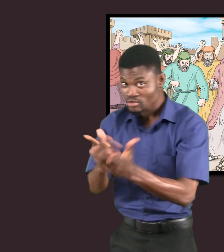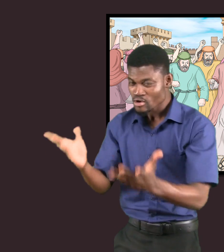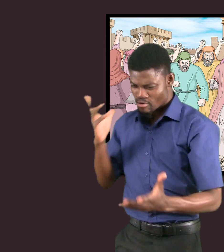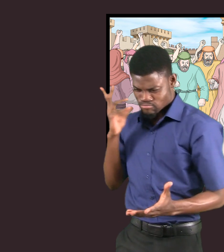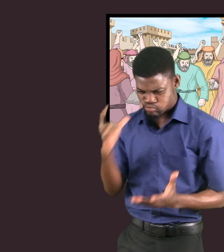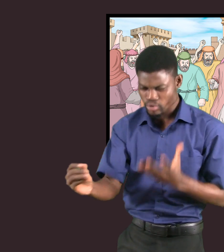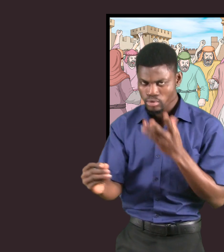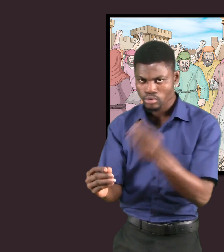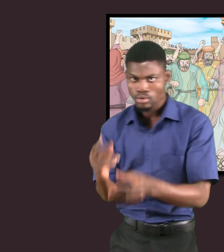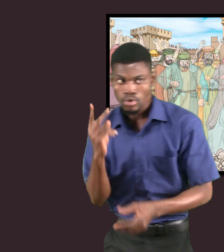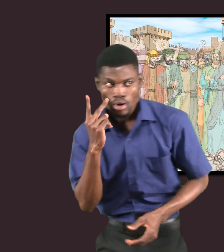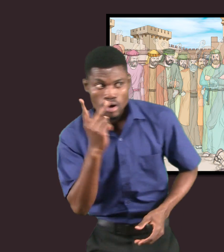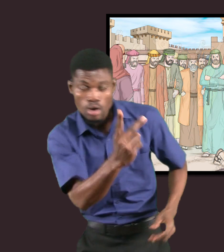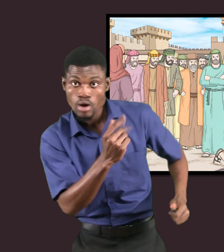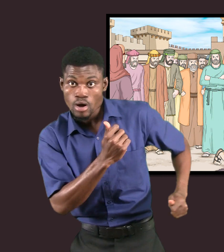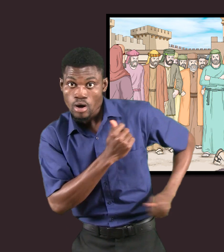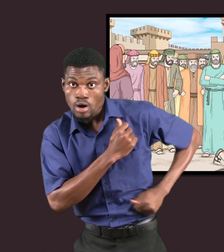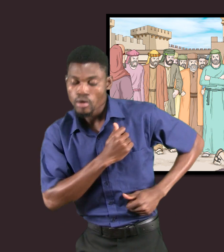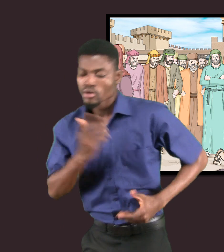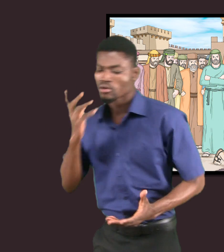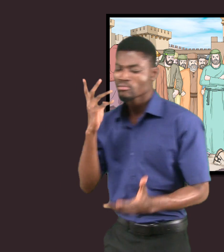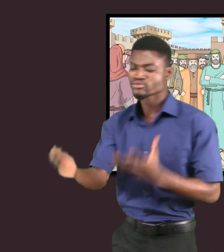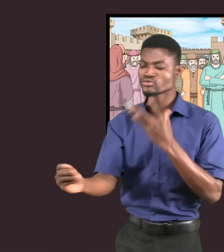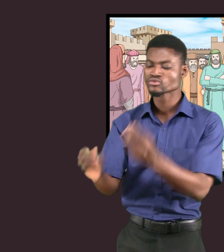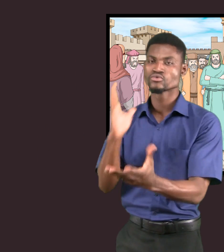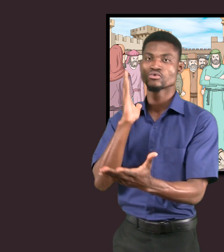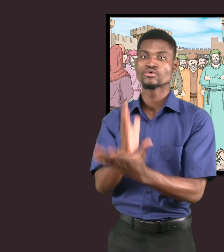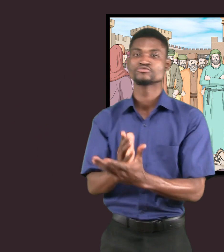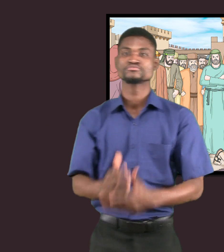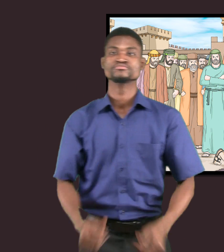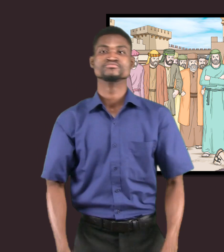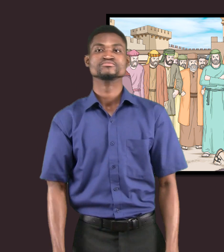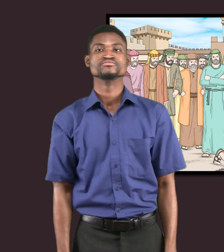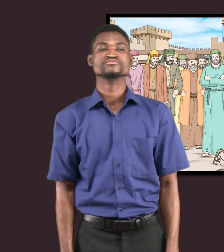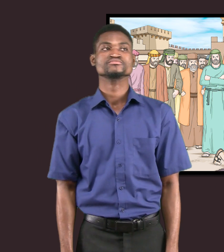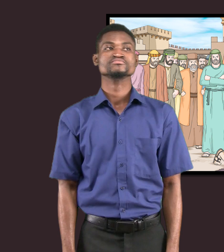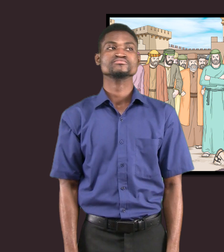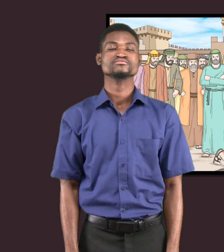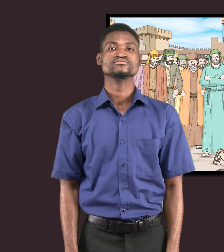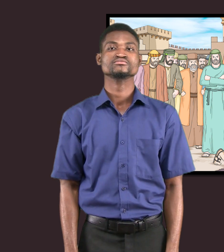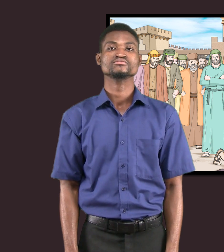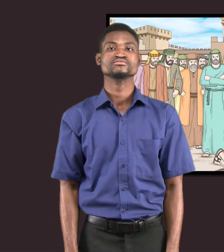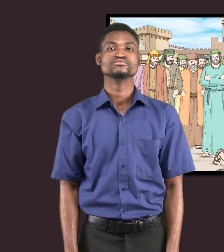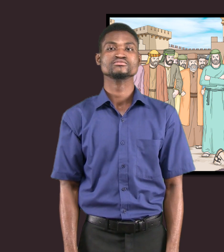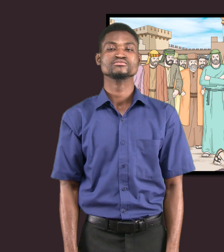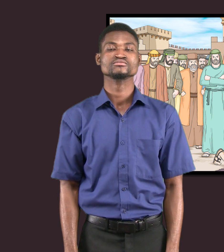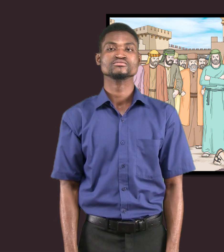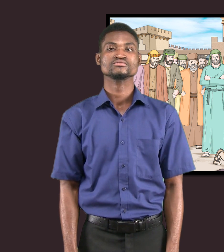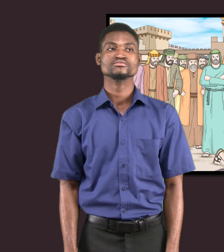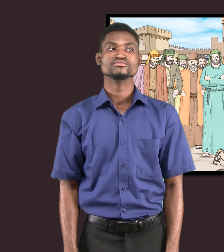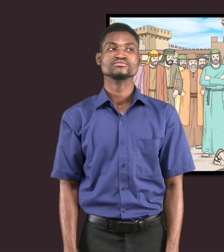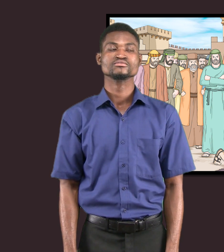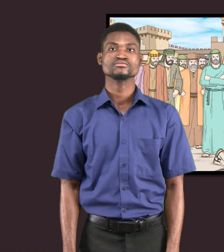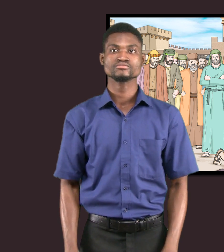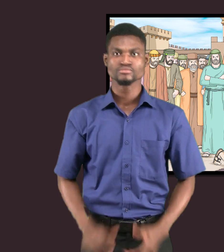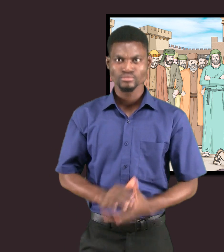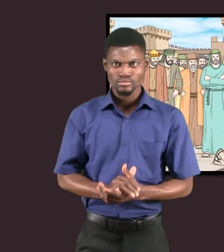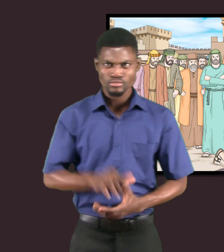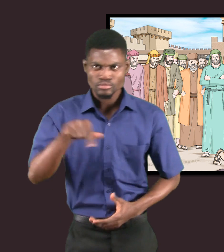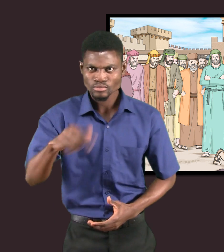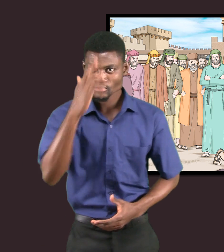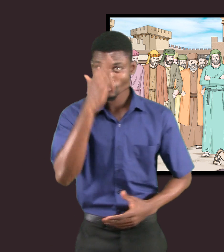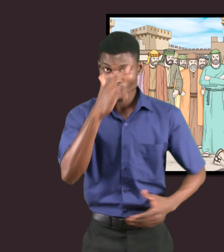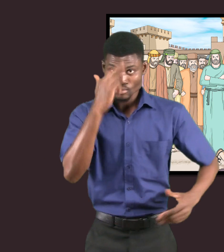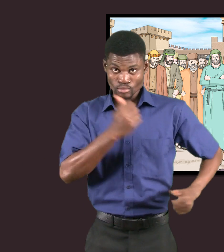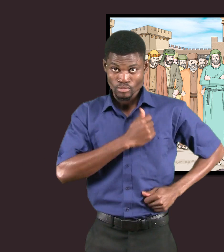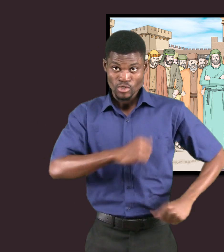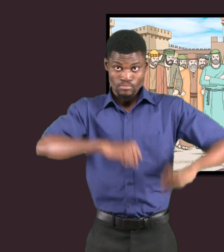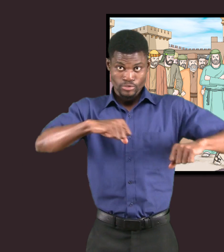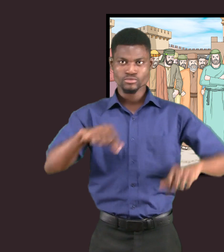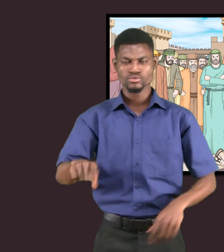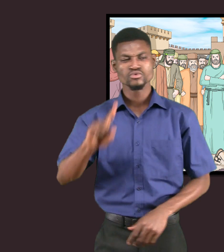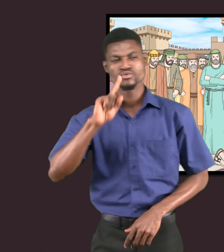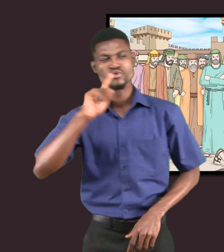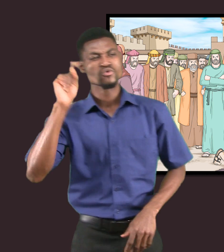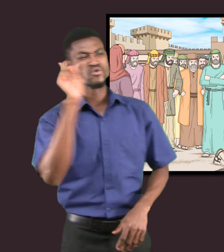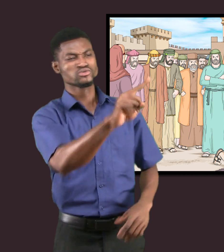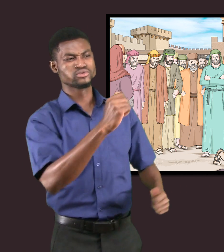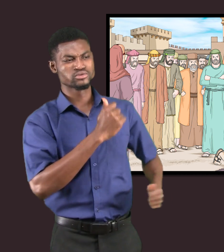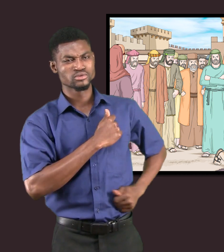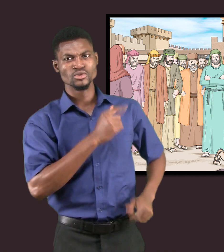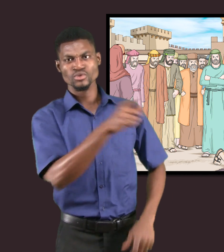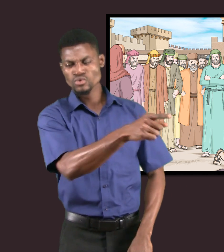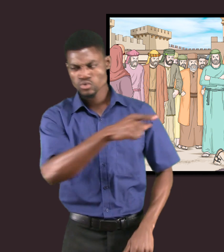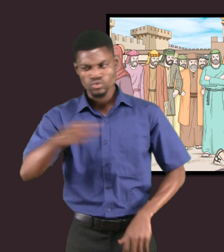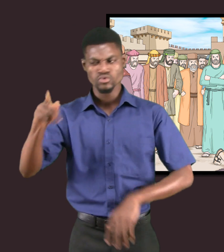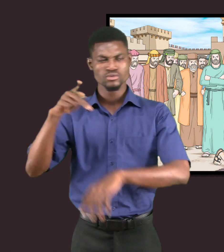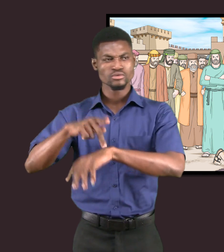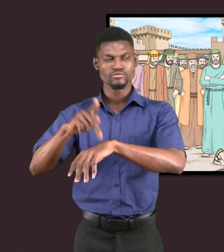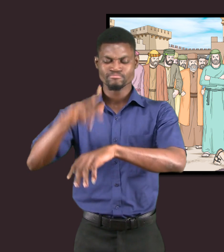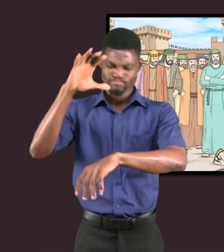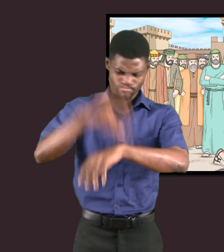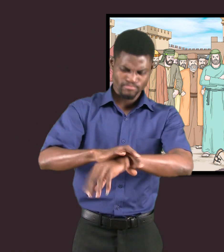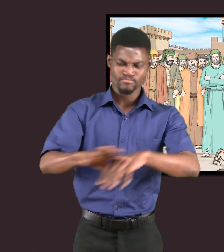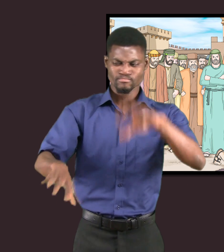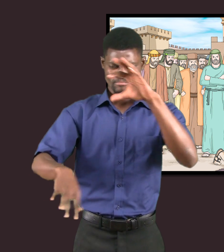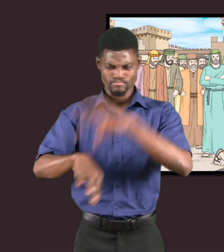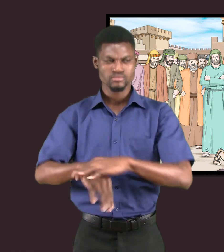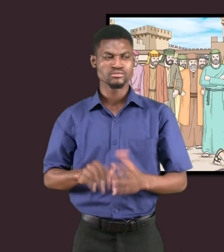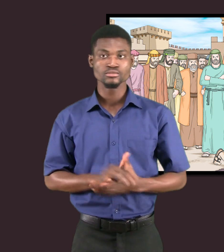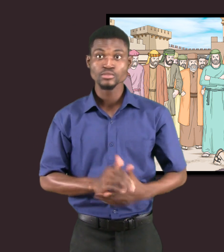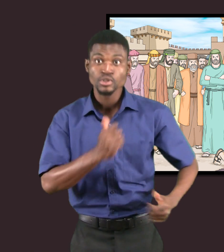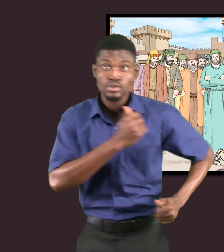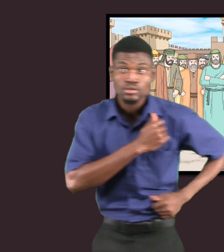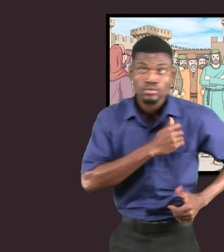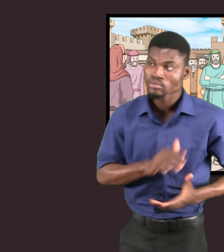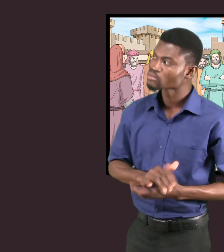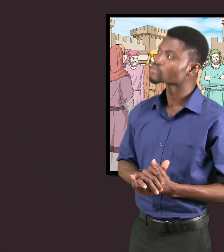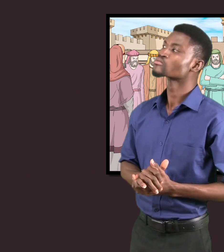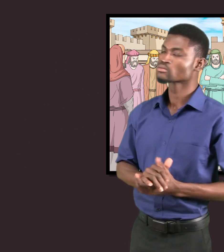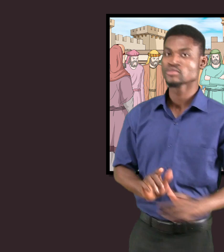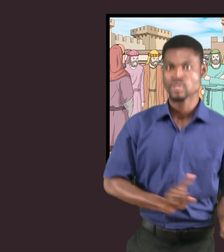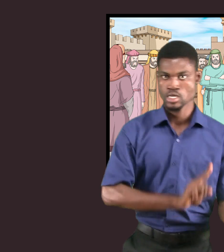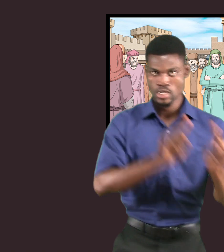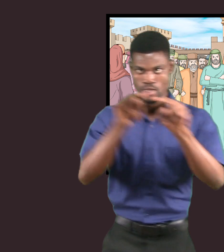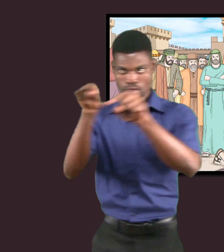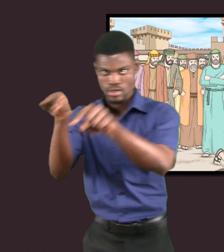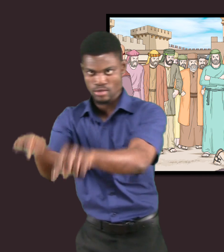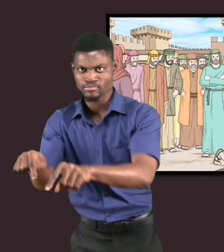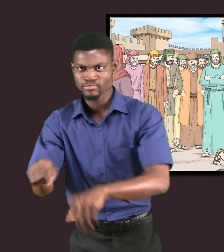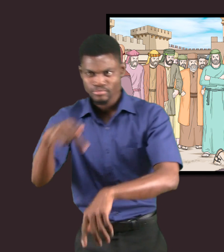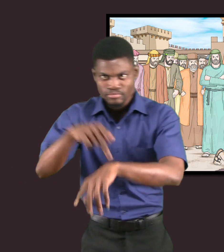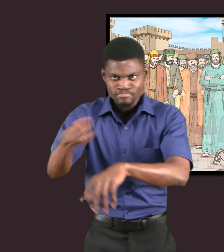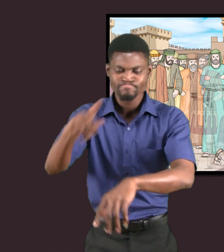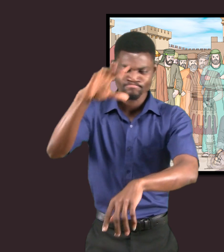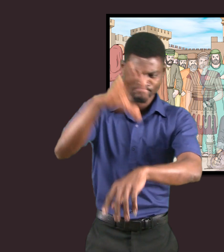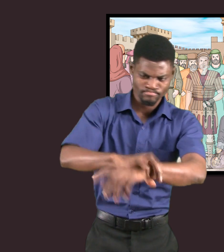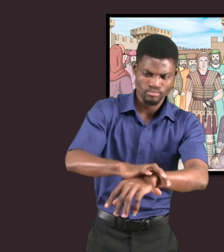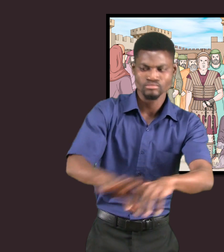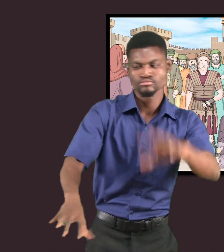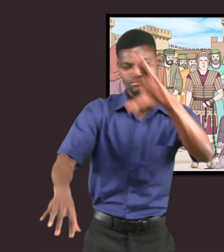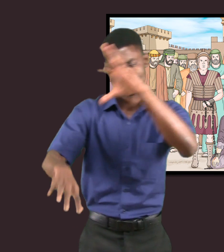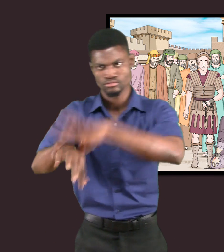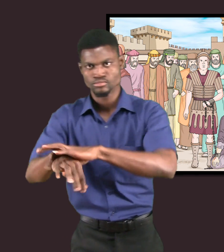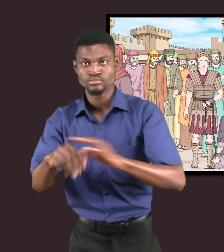When the people saw the commander and the soldiers, they stopped beating Paul.